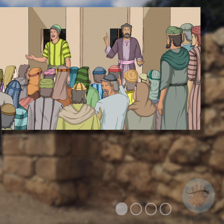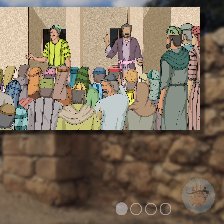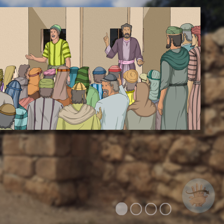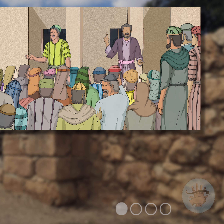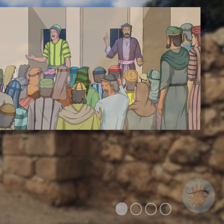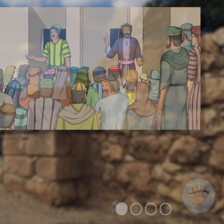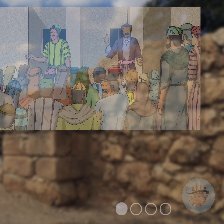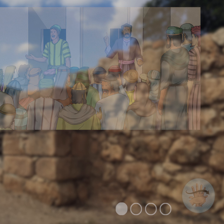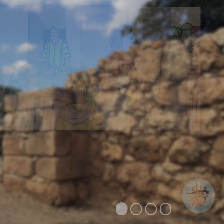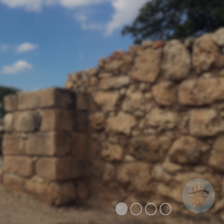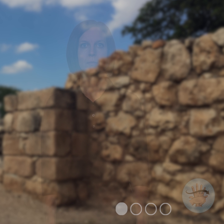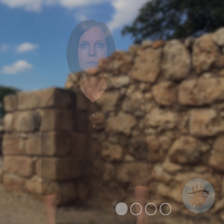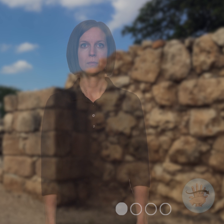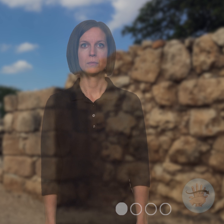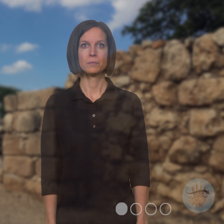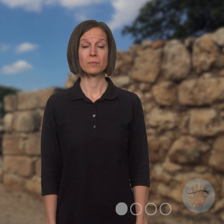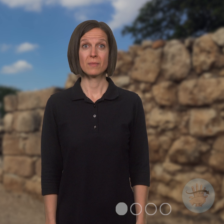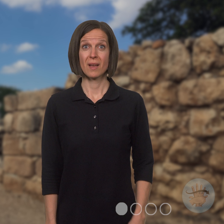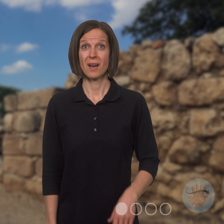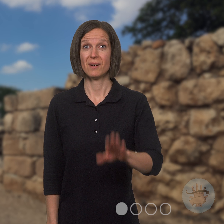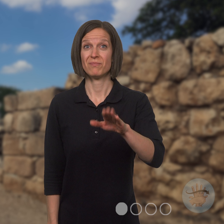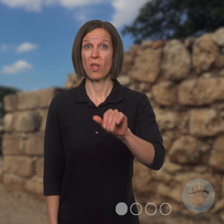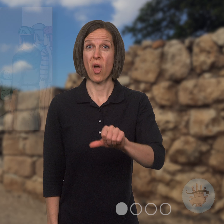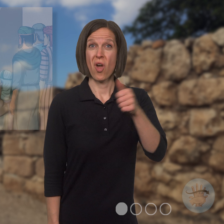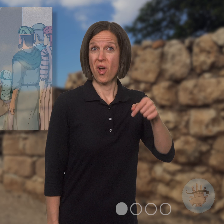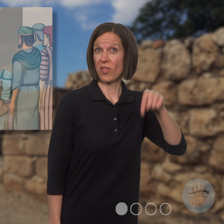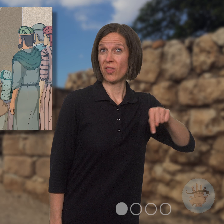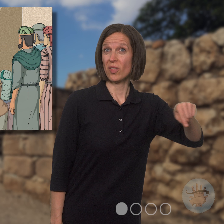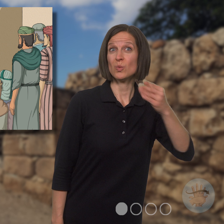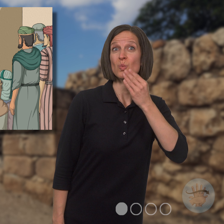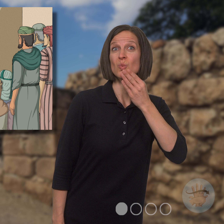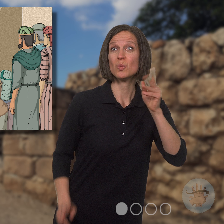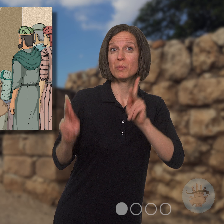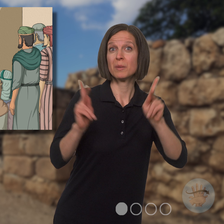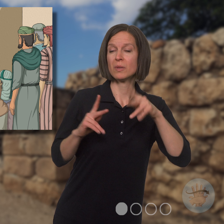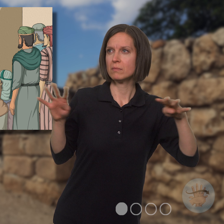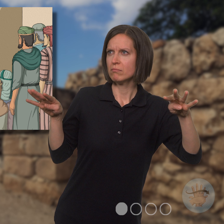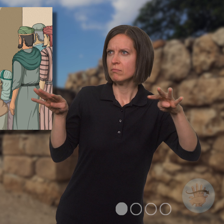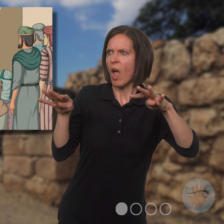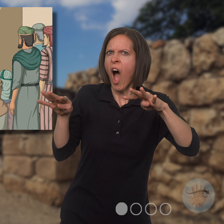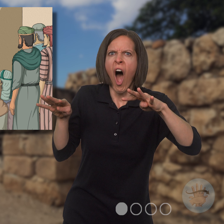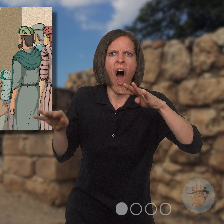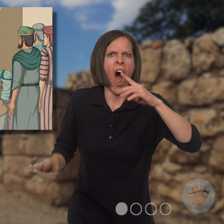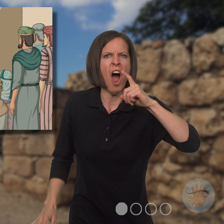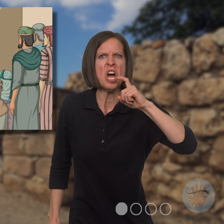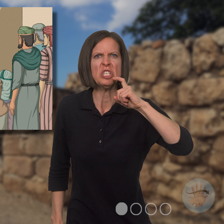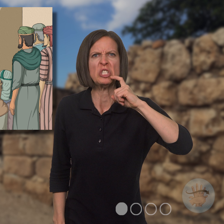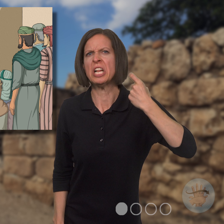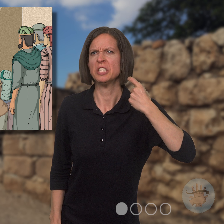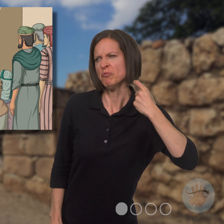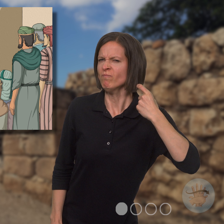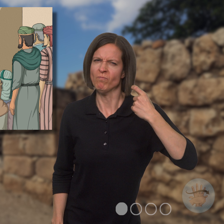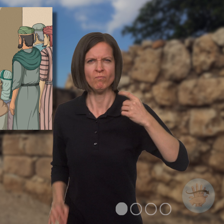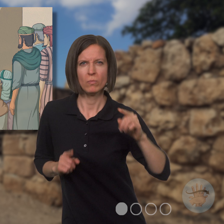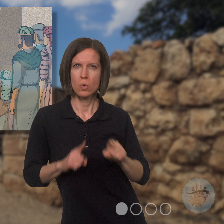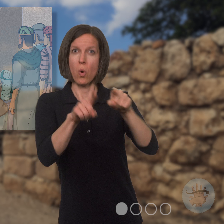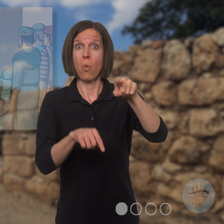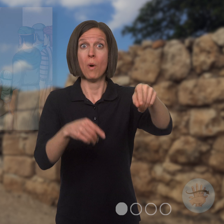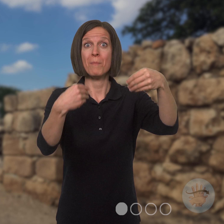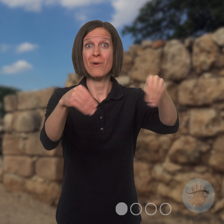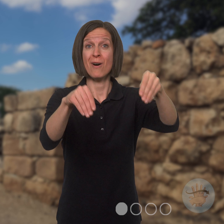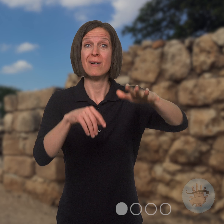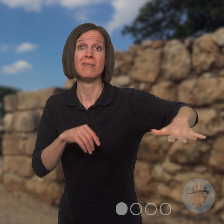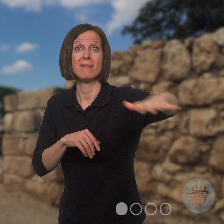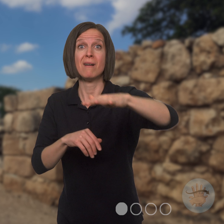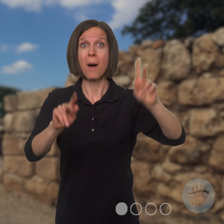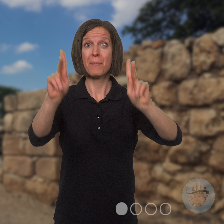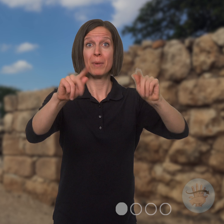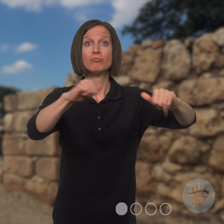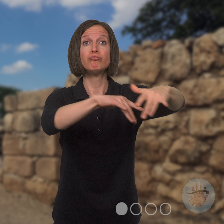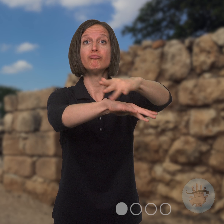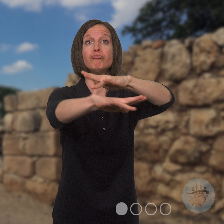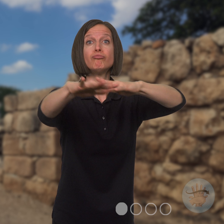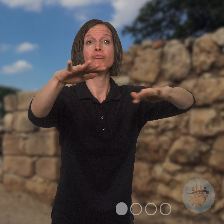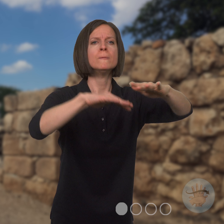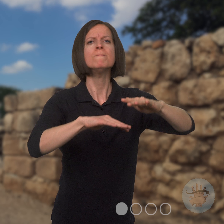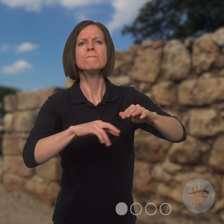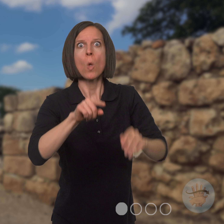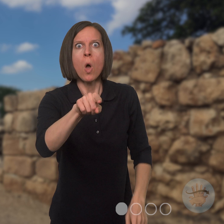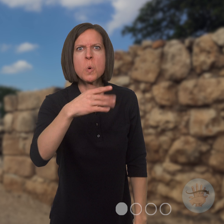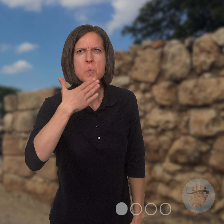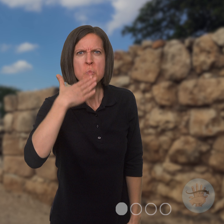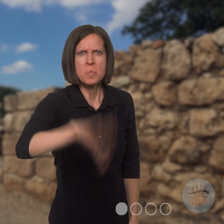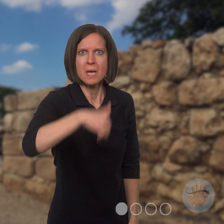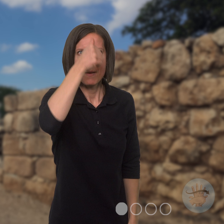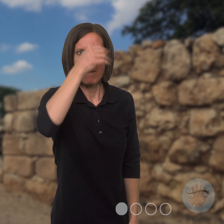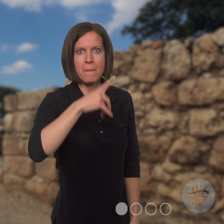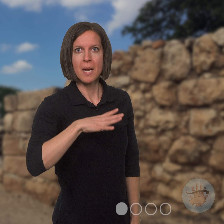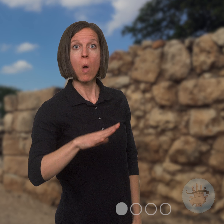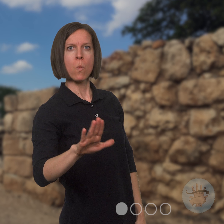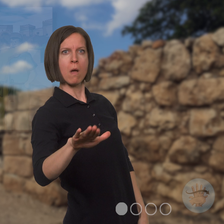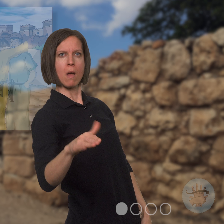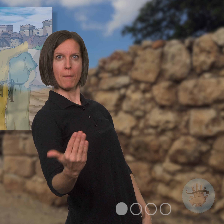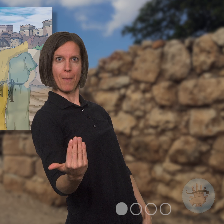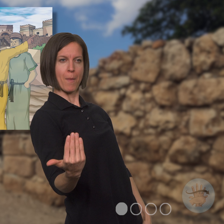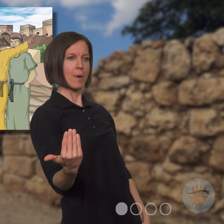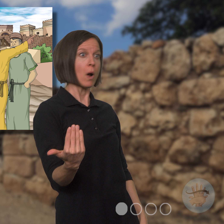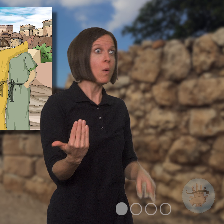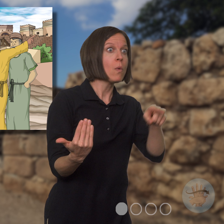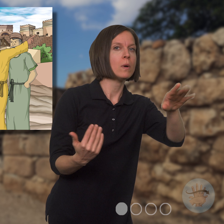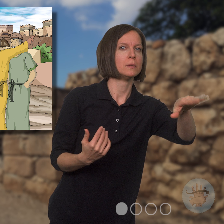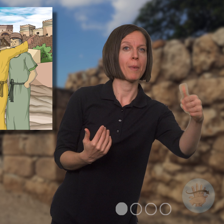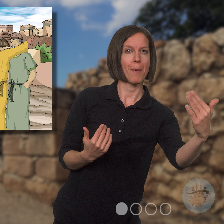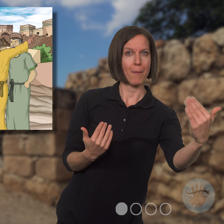The Jews, however, became jealous.